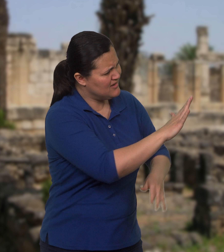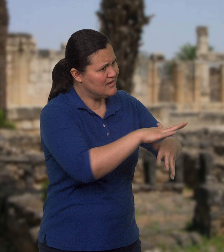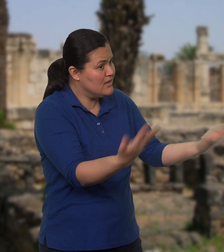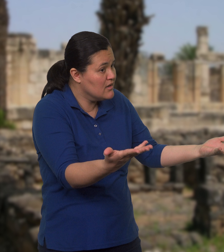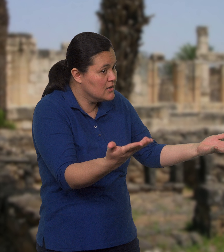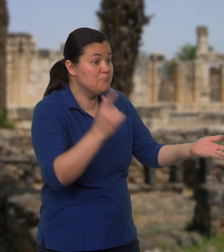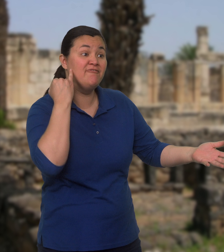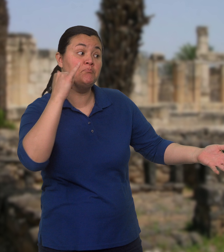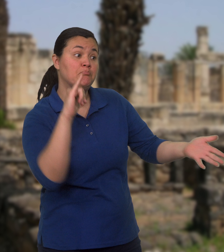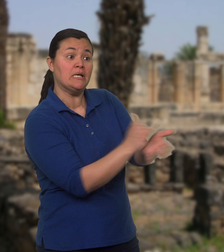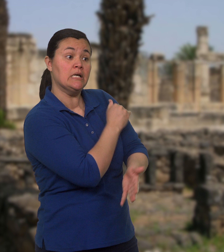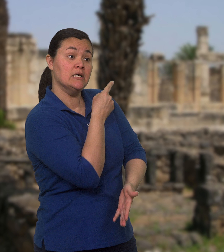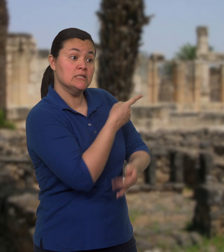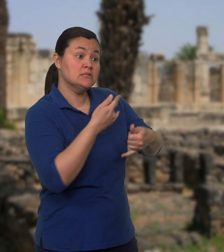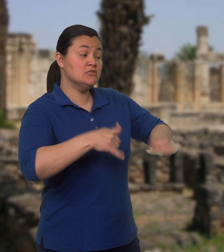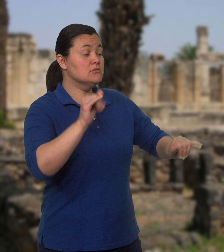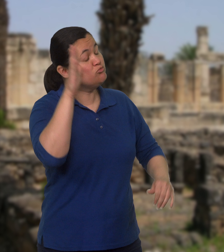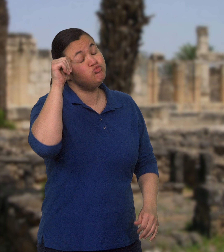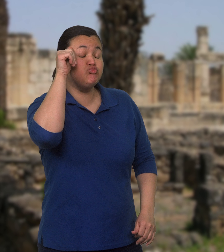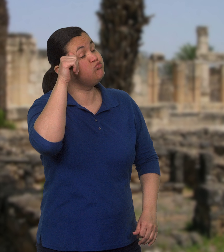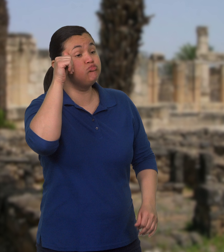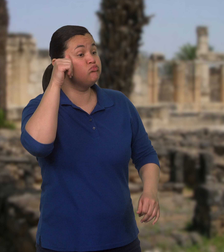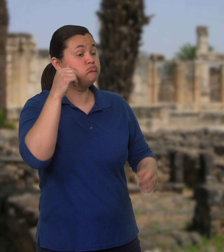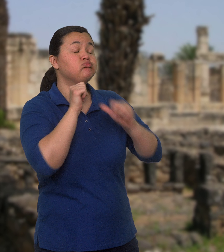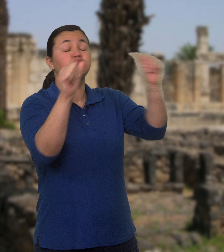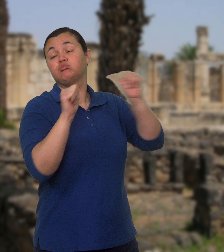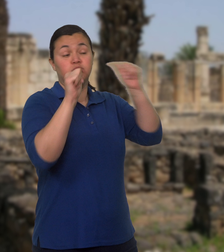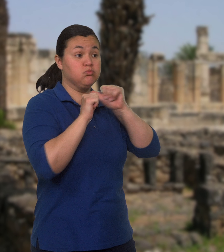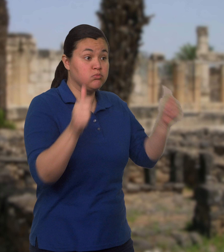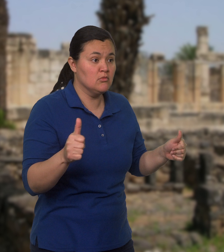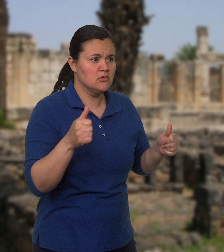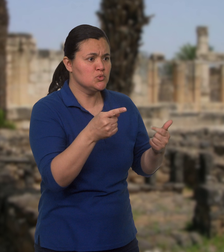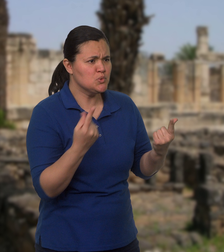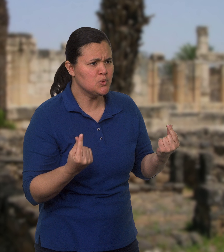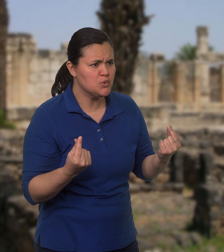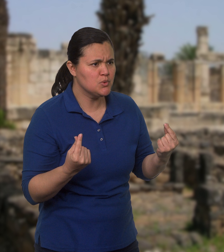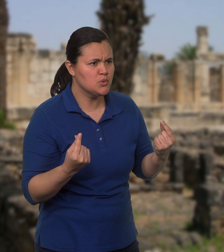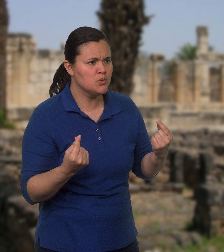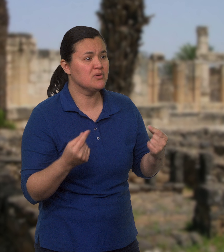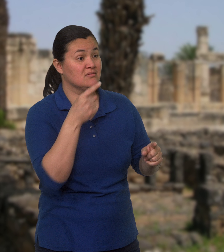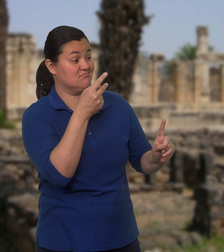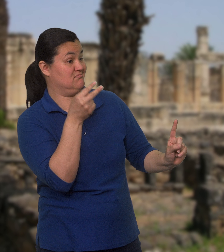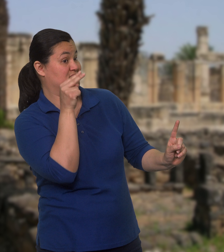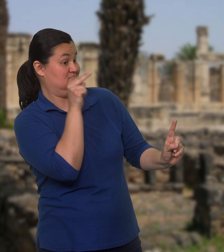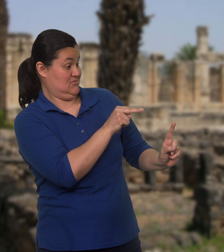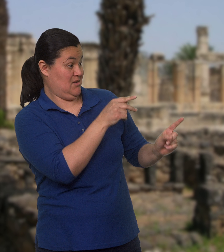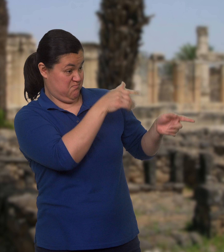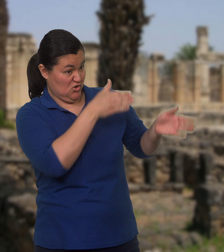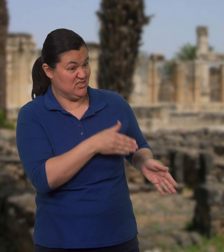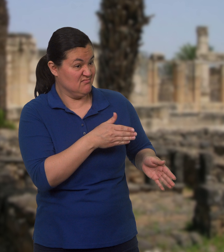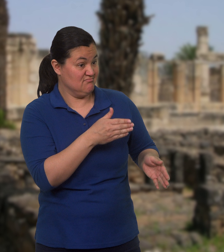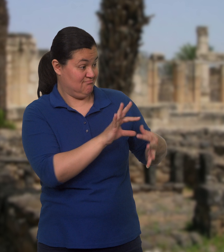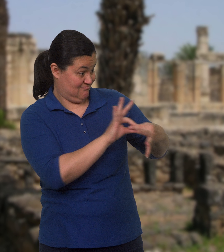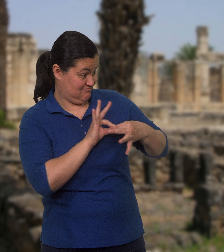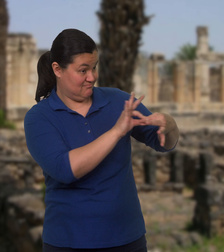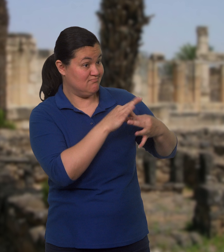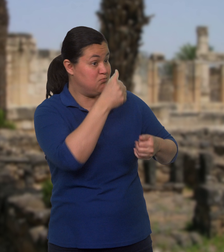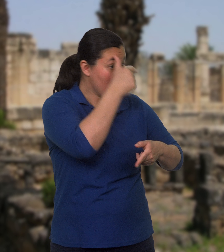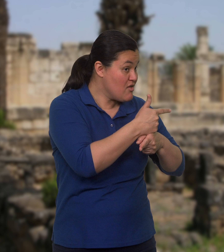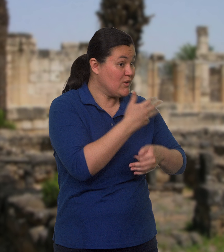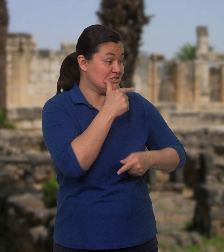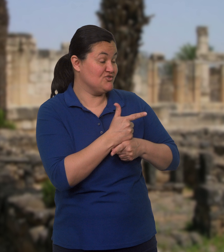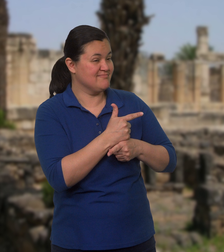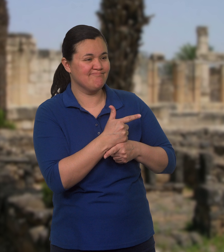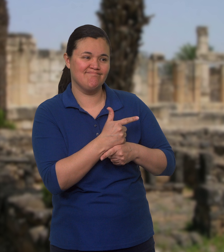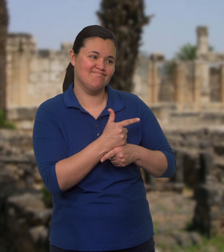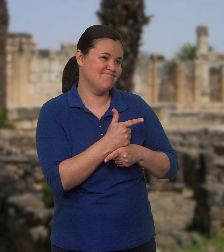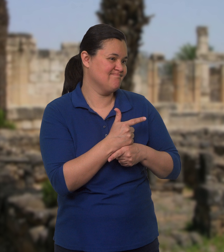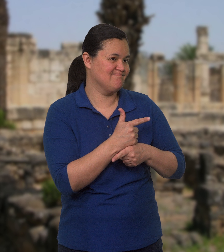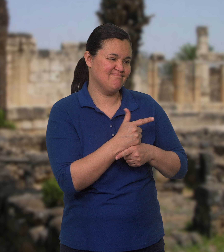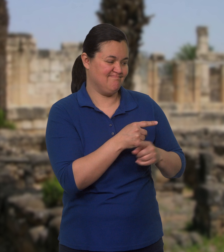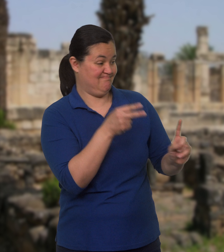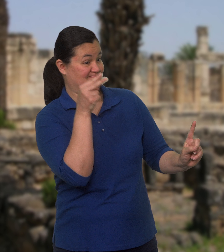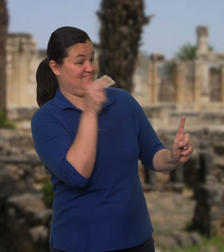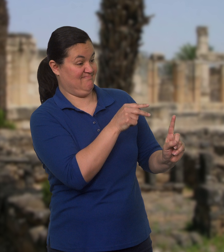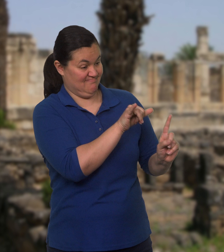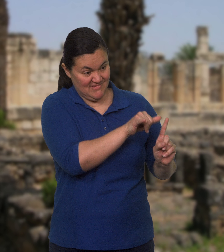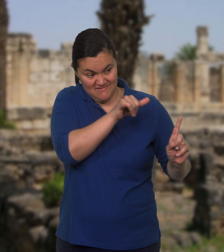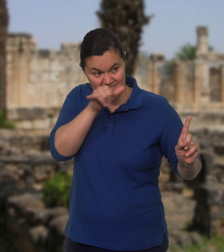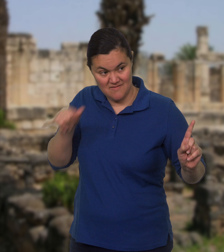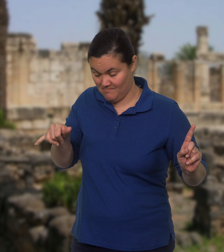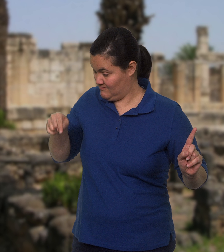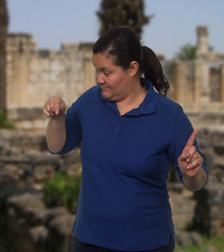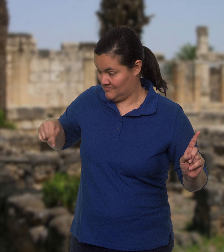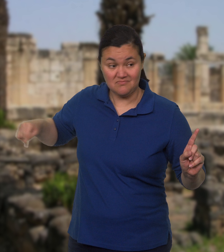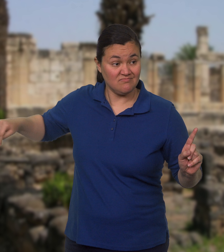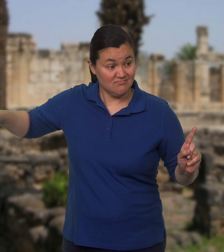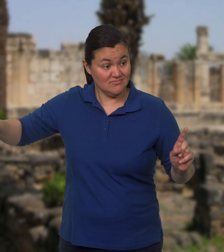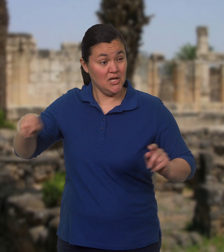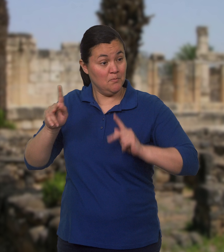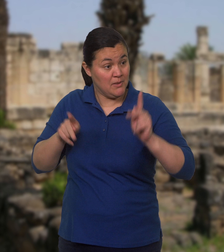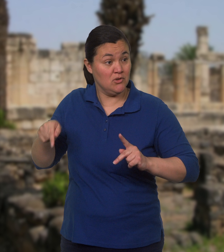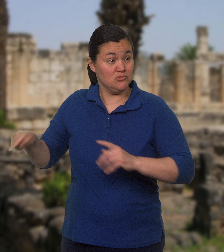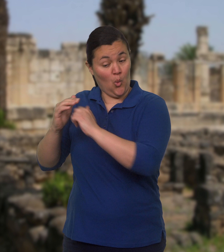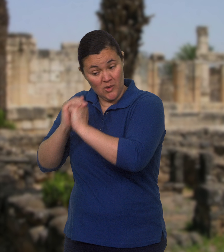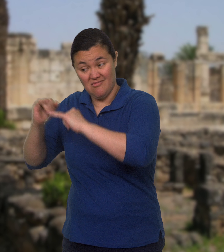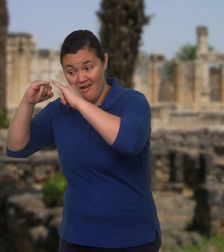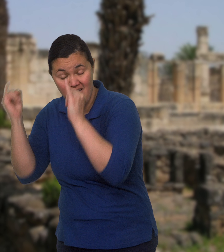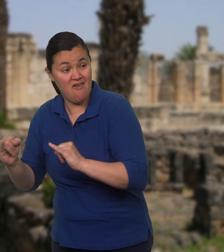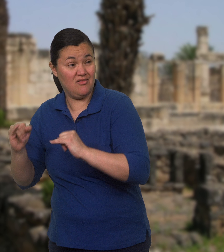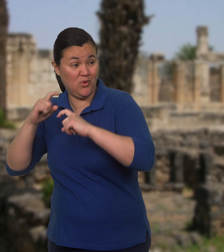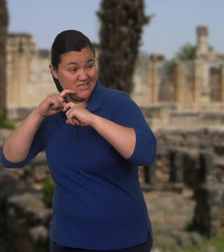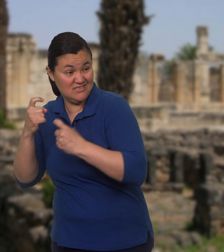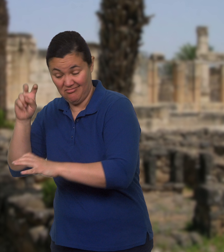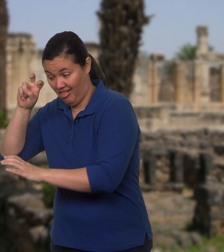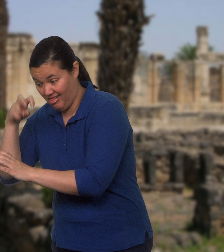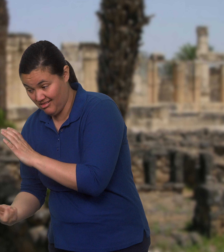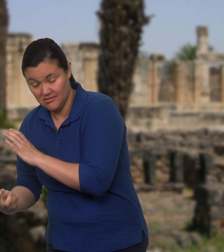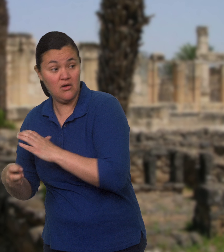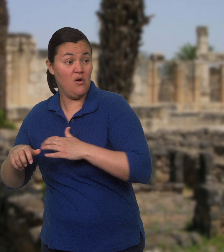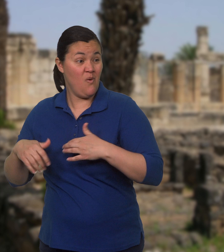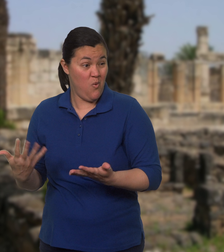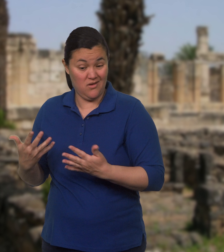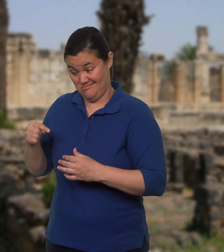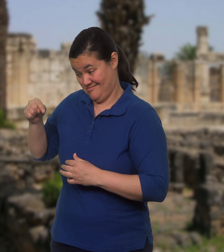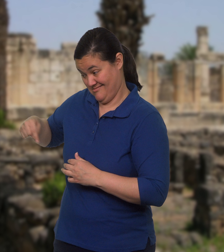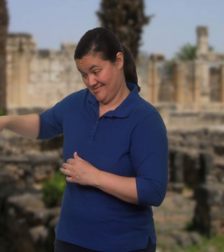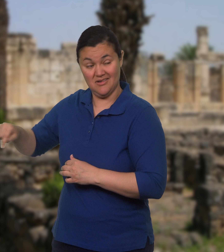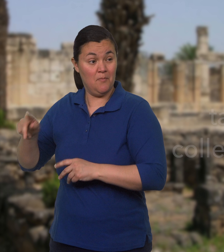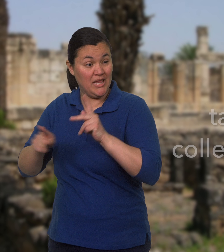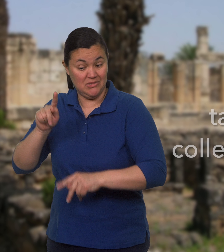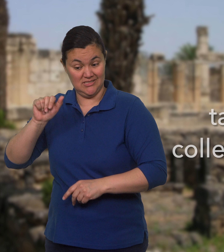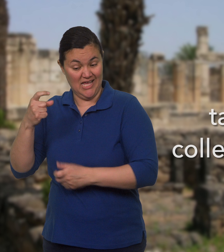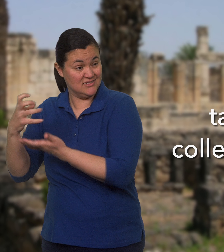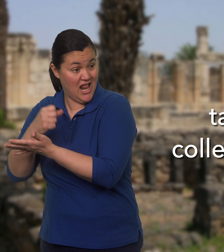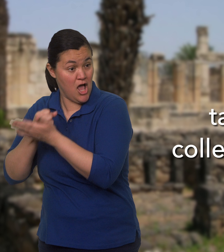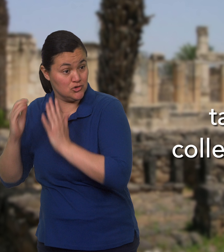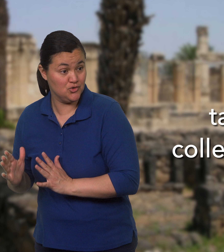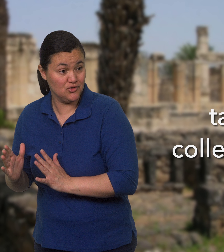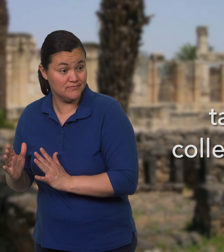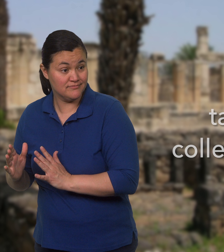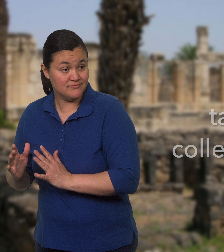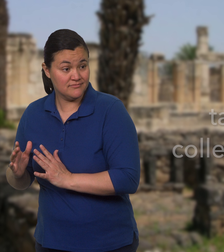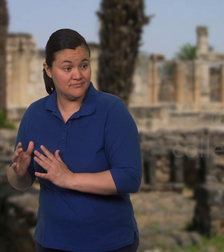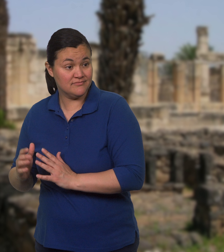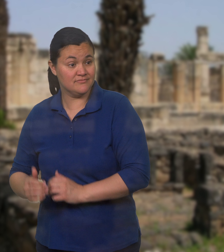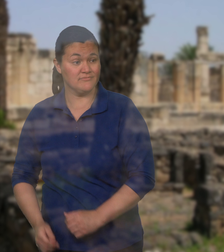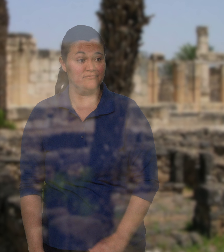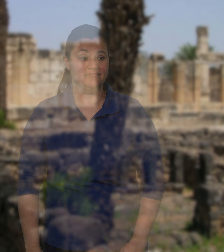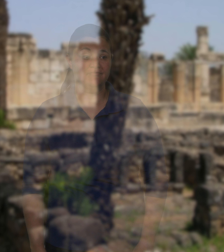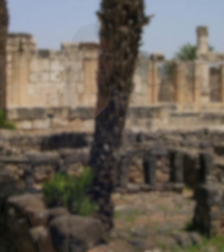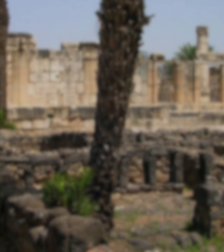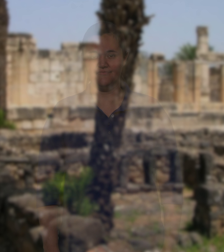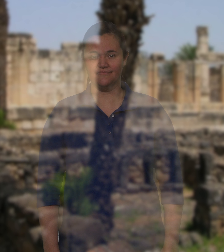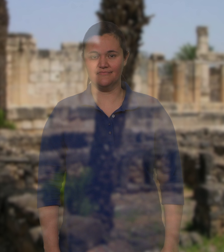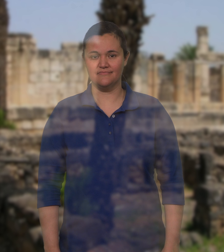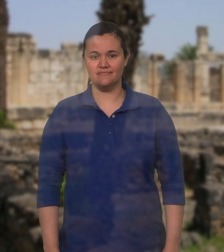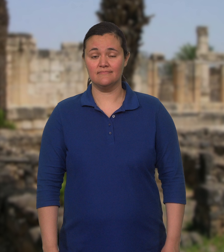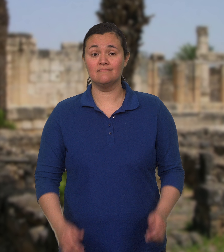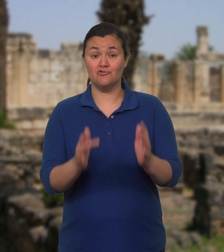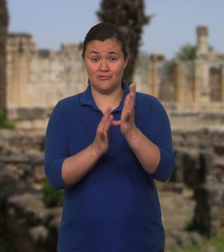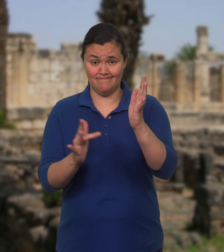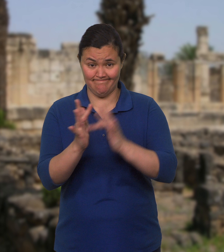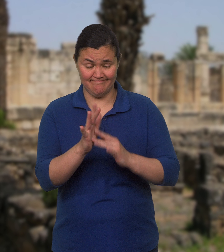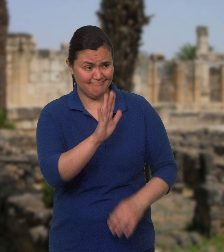And if he refuses to listen even to the church, regard him as you would a pagan or a tax collector.